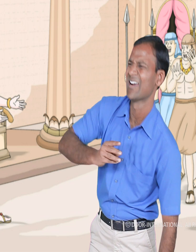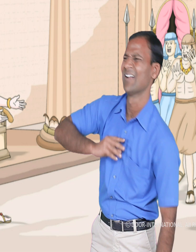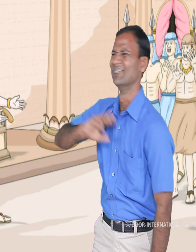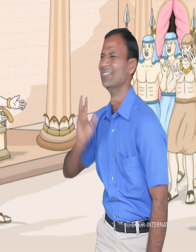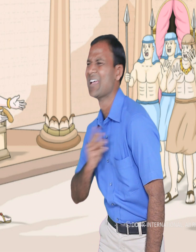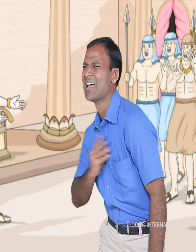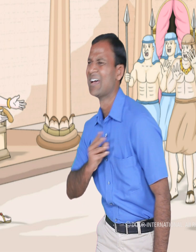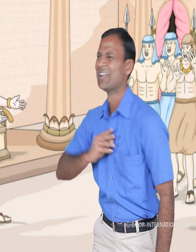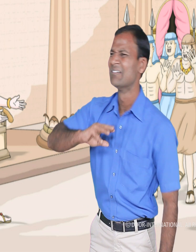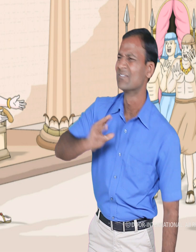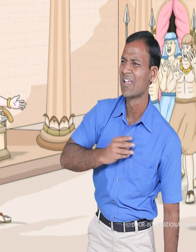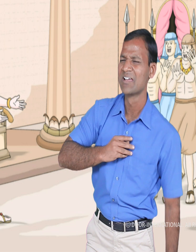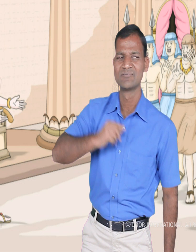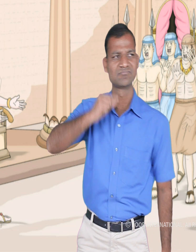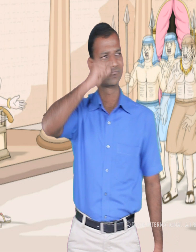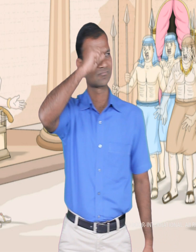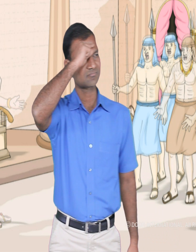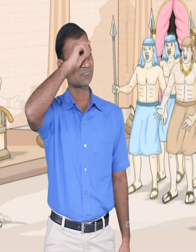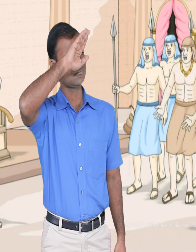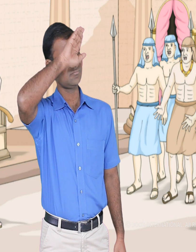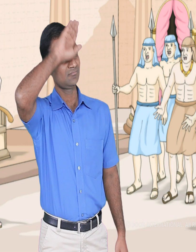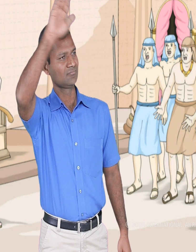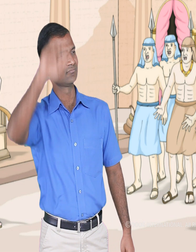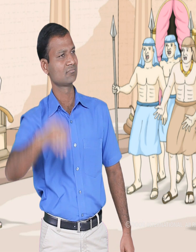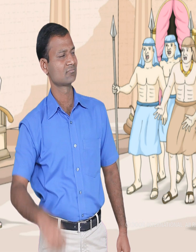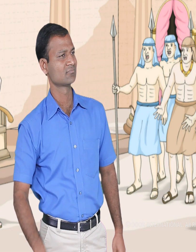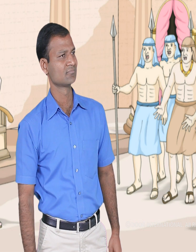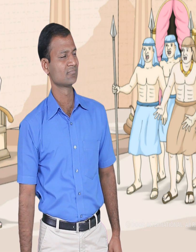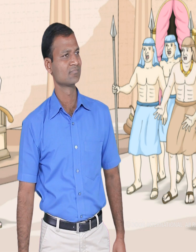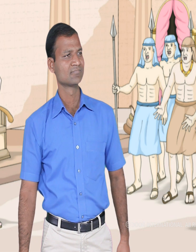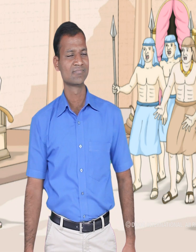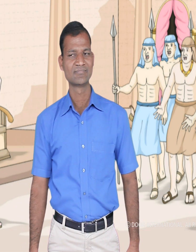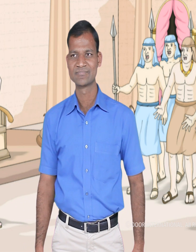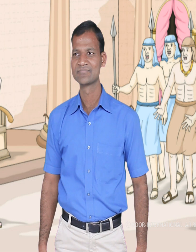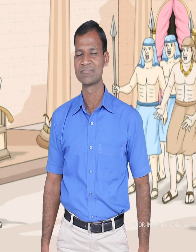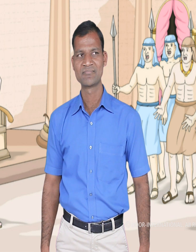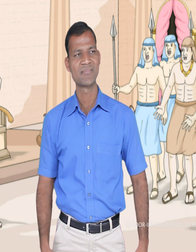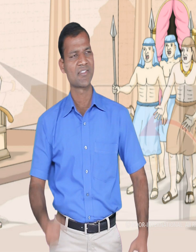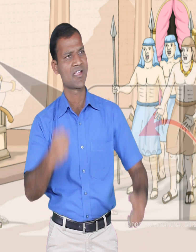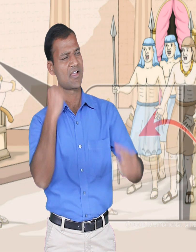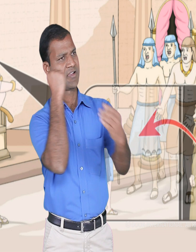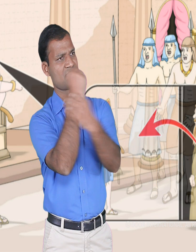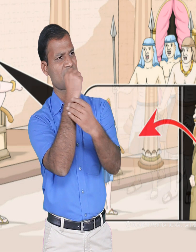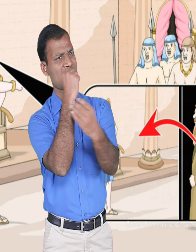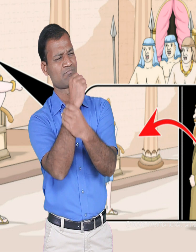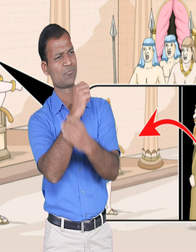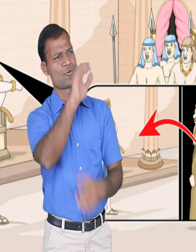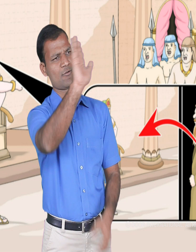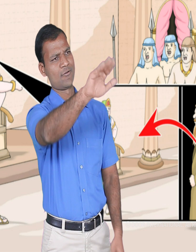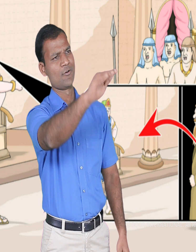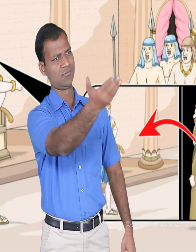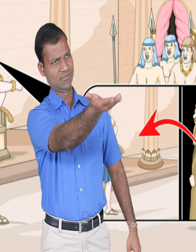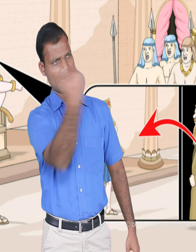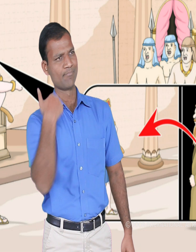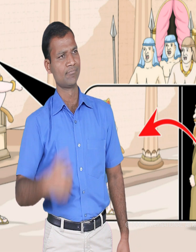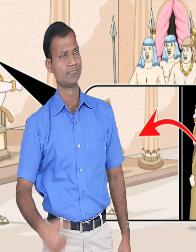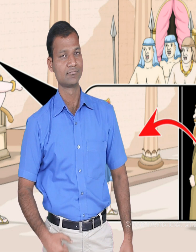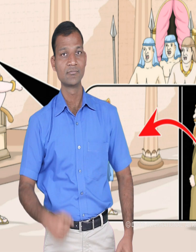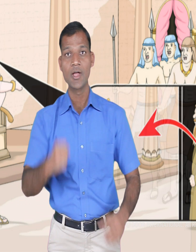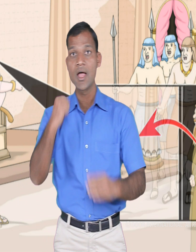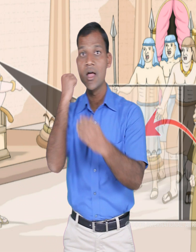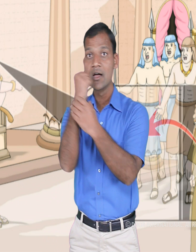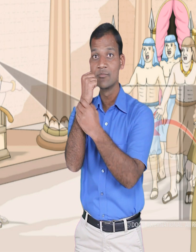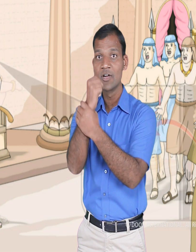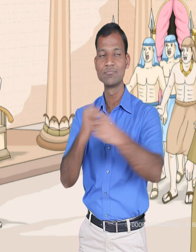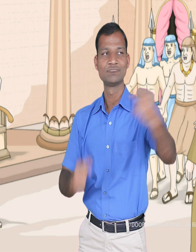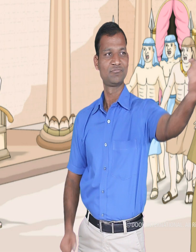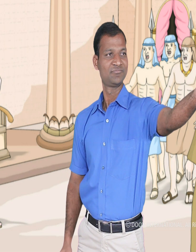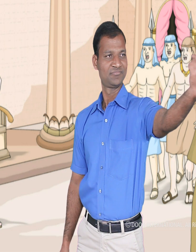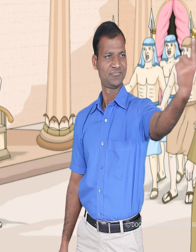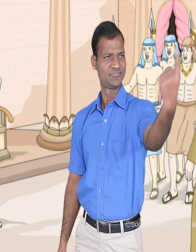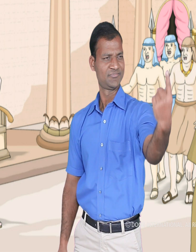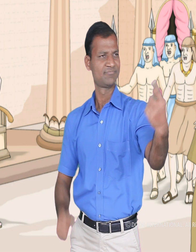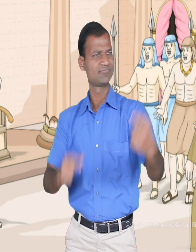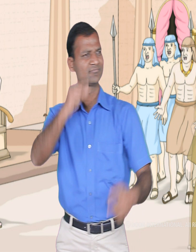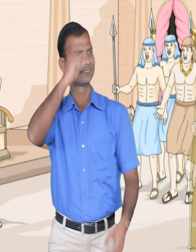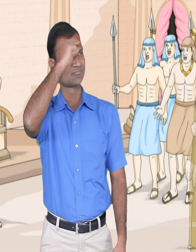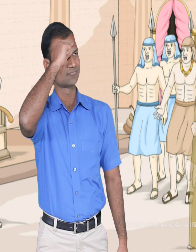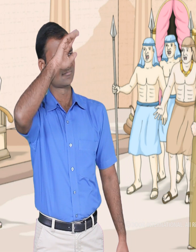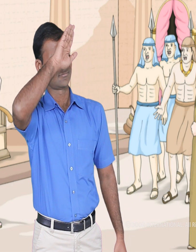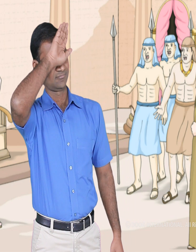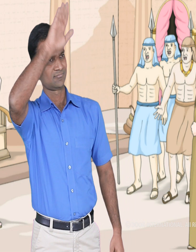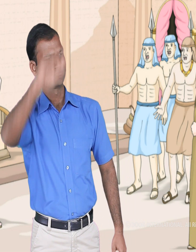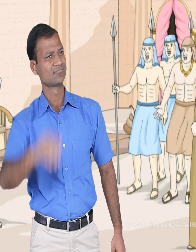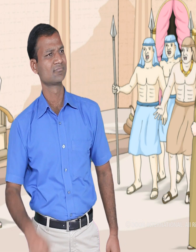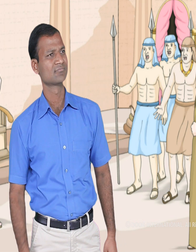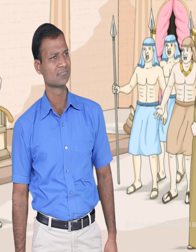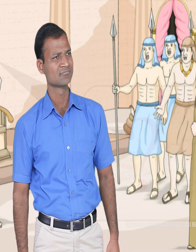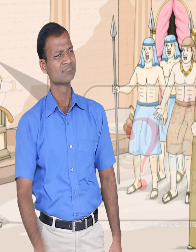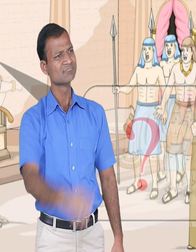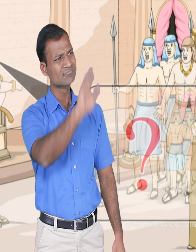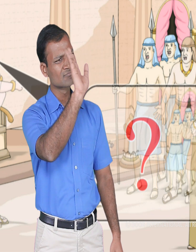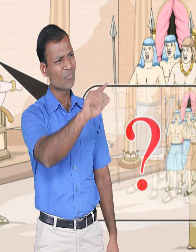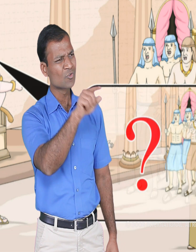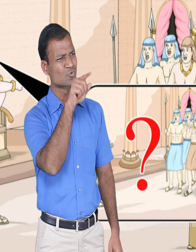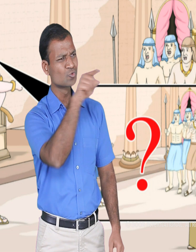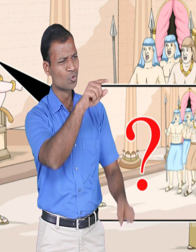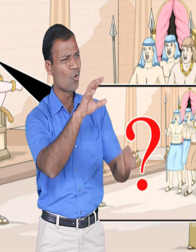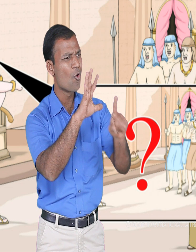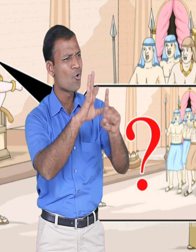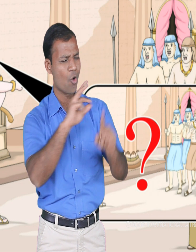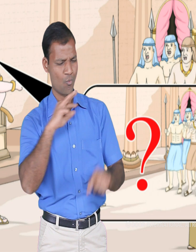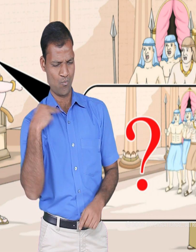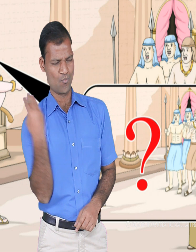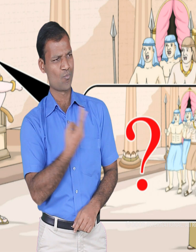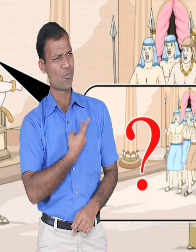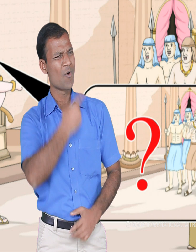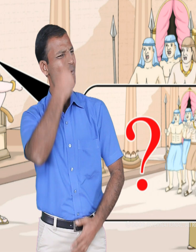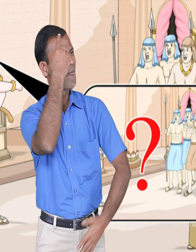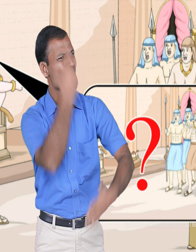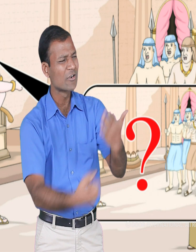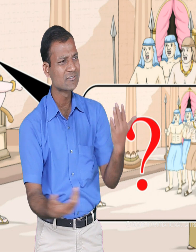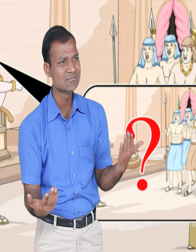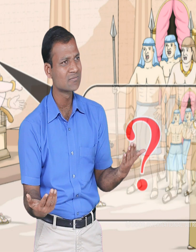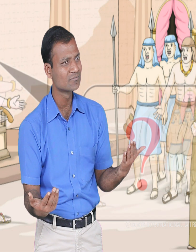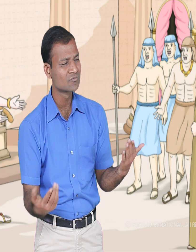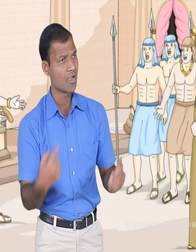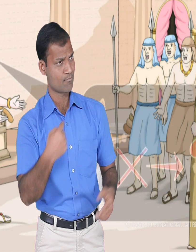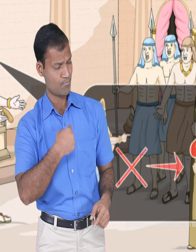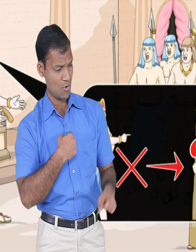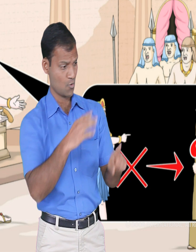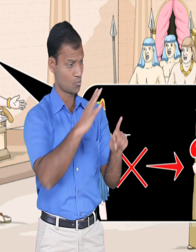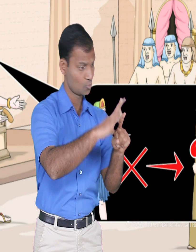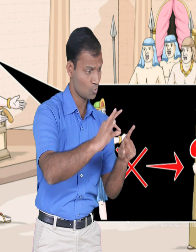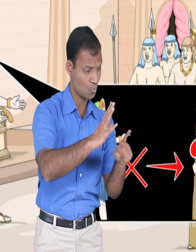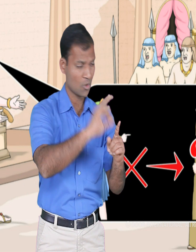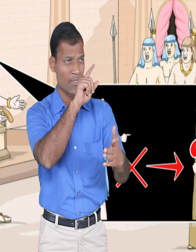Then Abimelech called Abraham and asked, “What have you done to us?